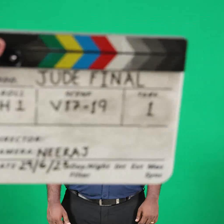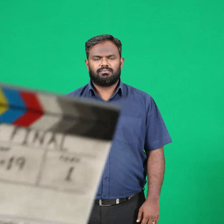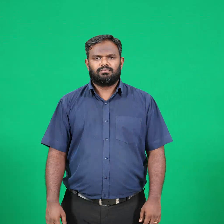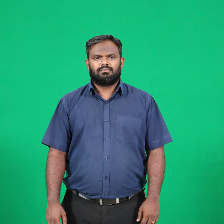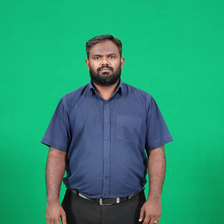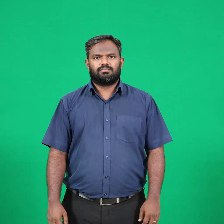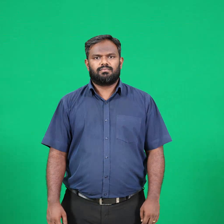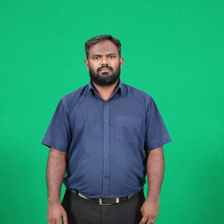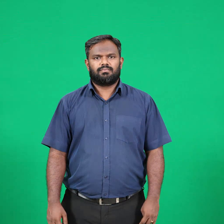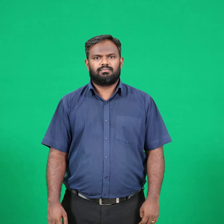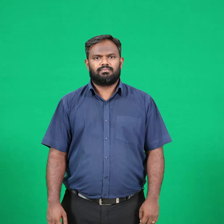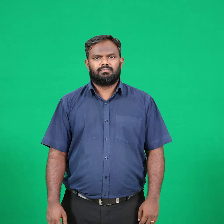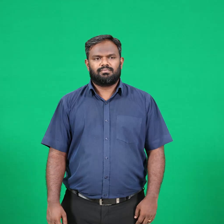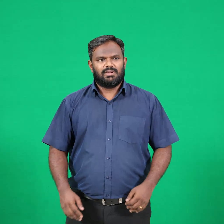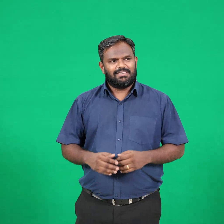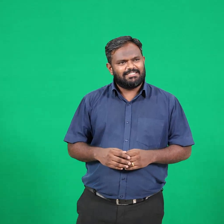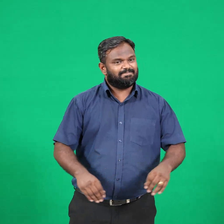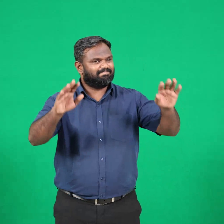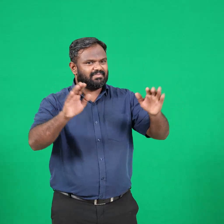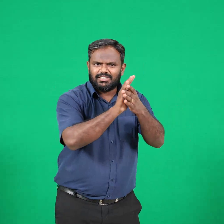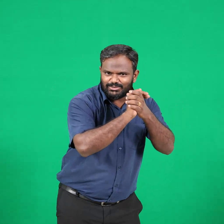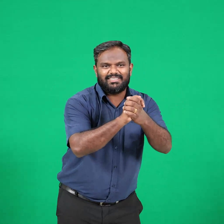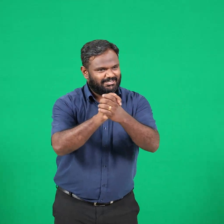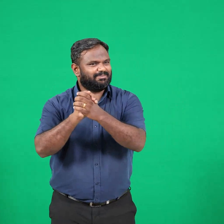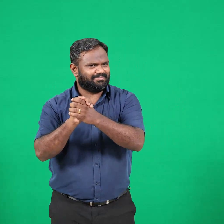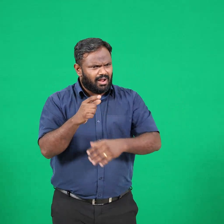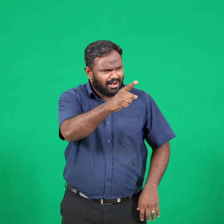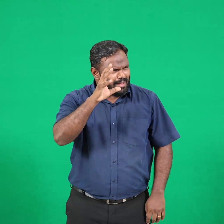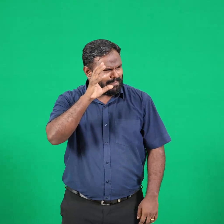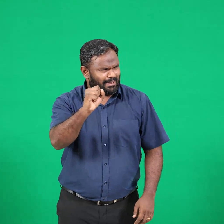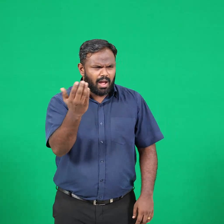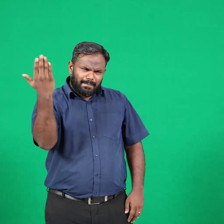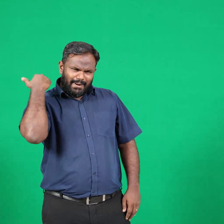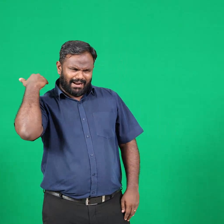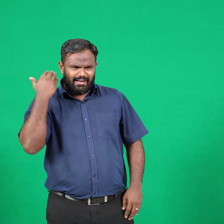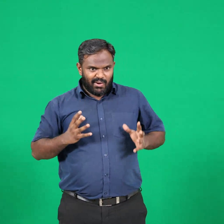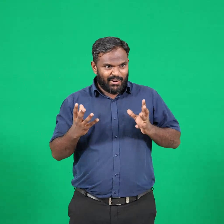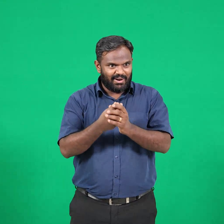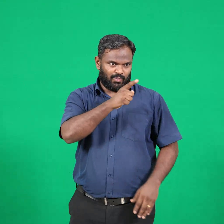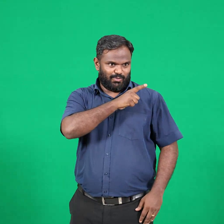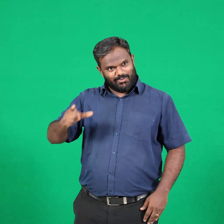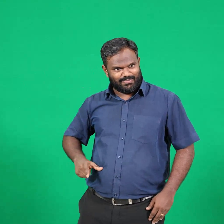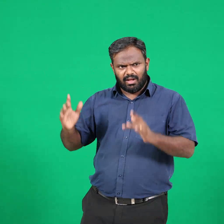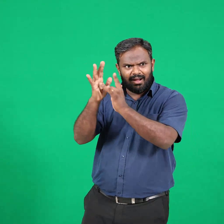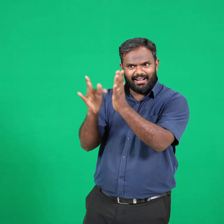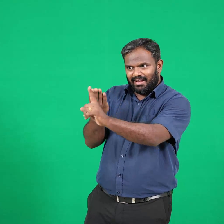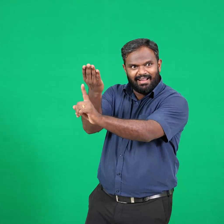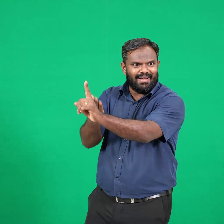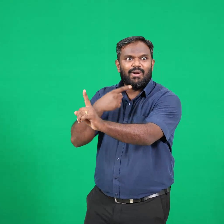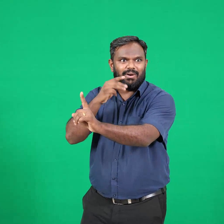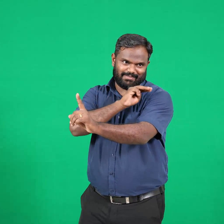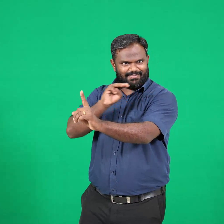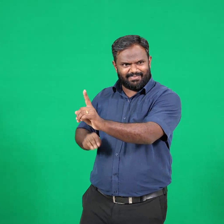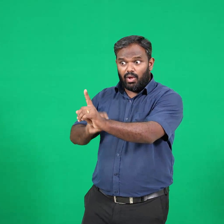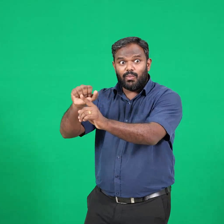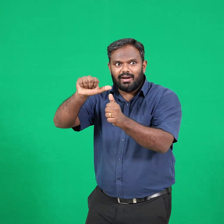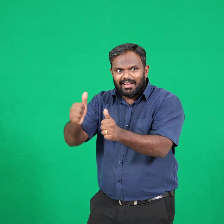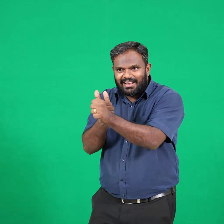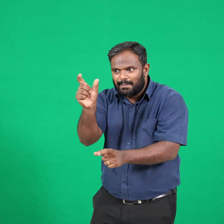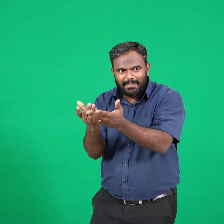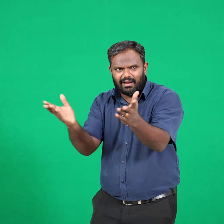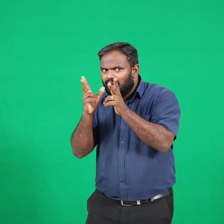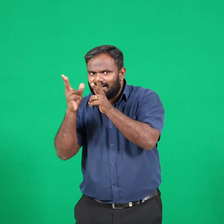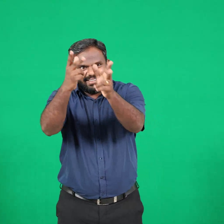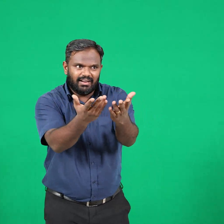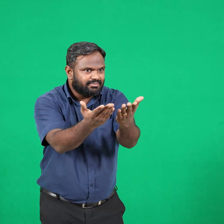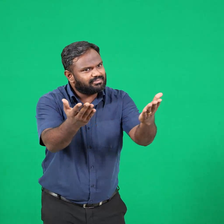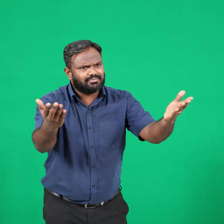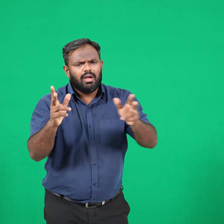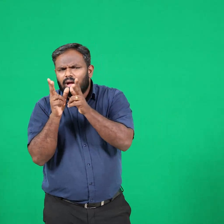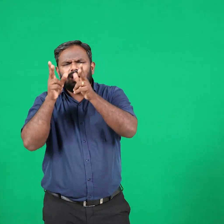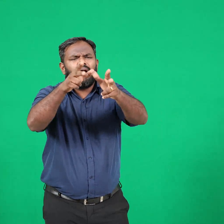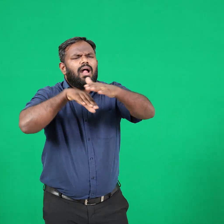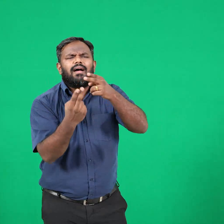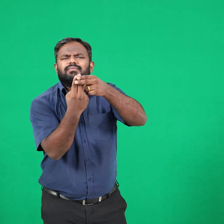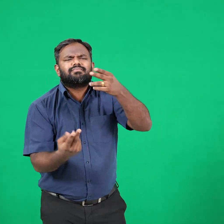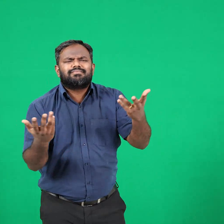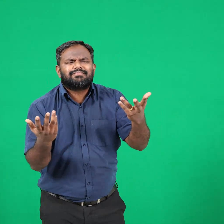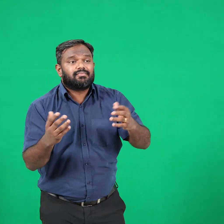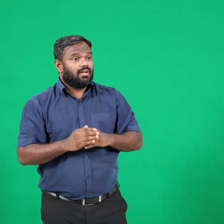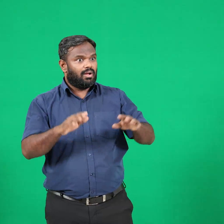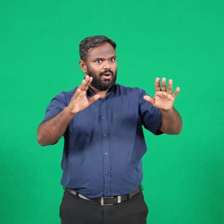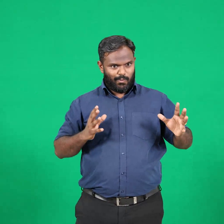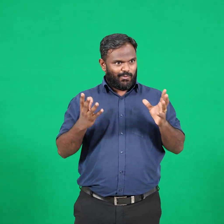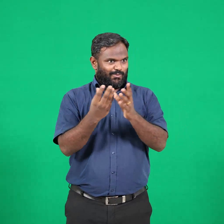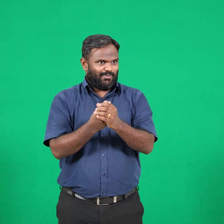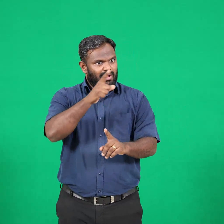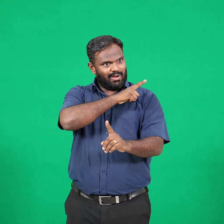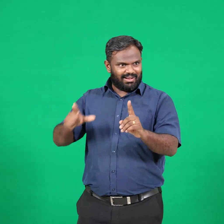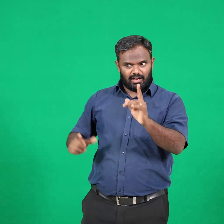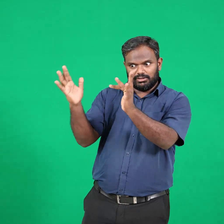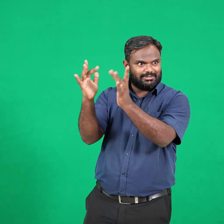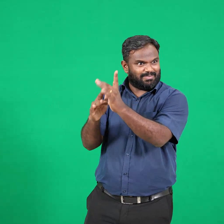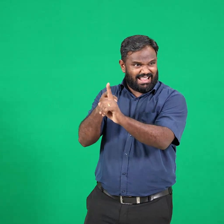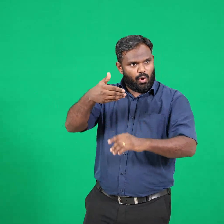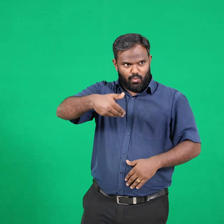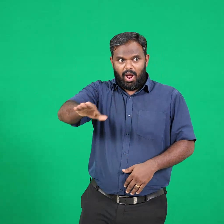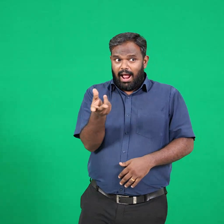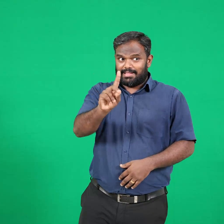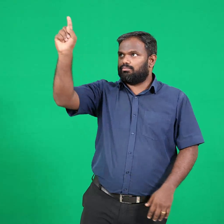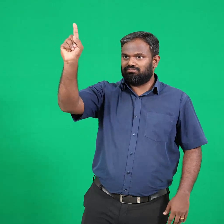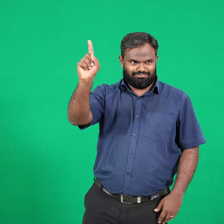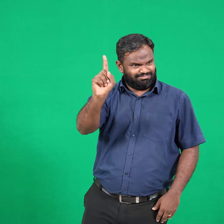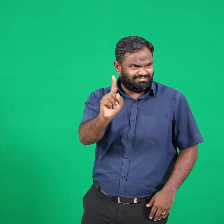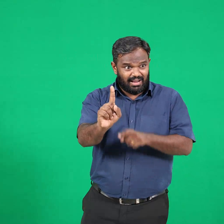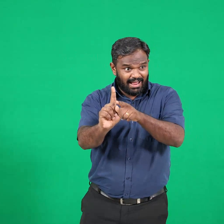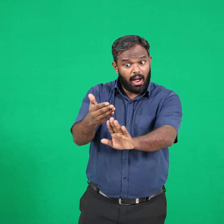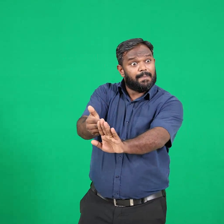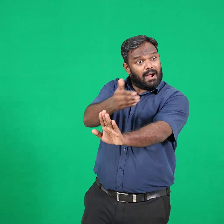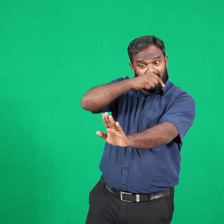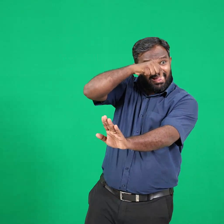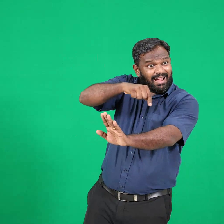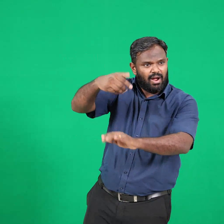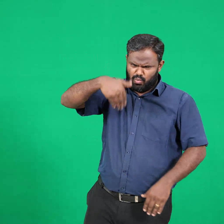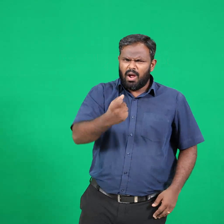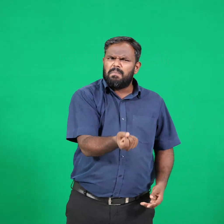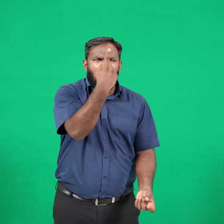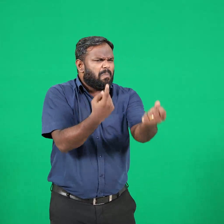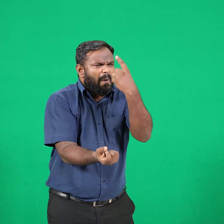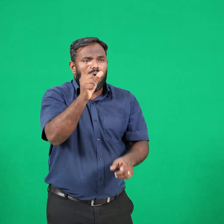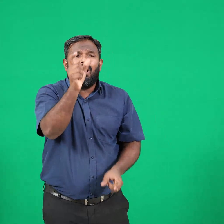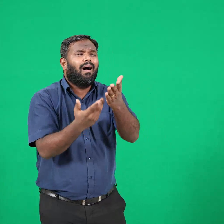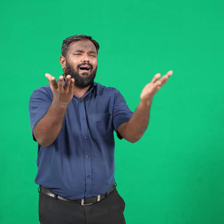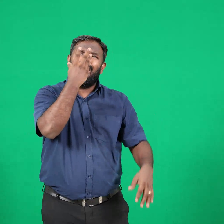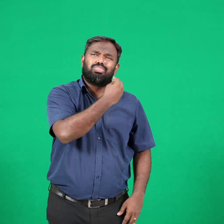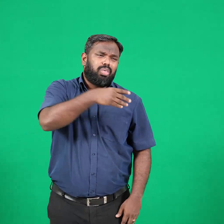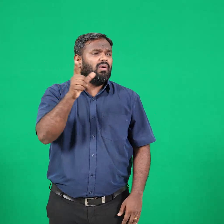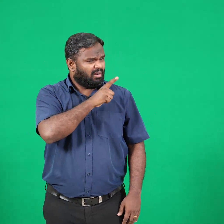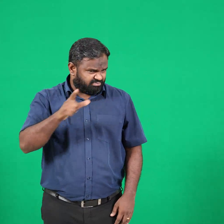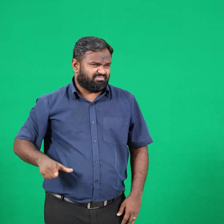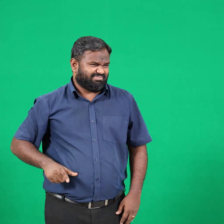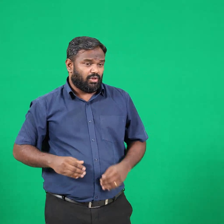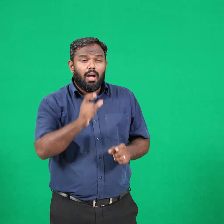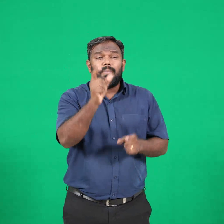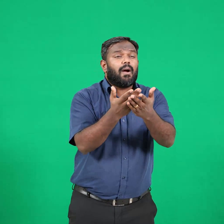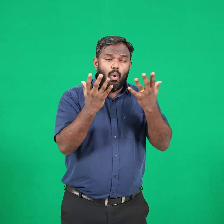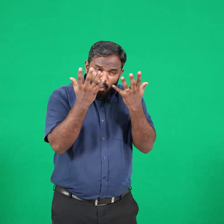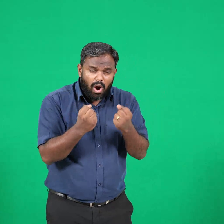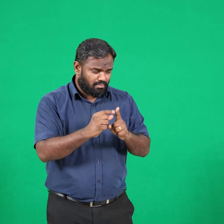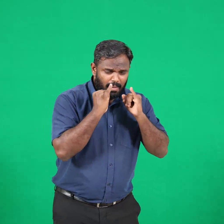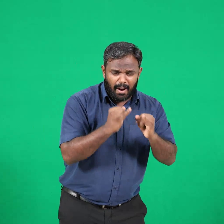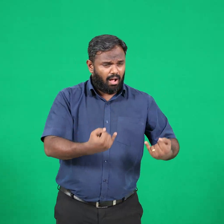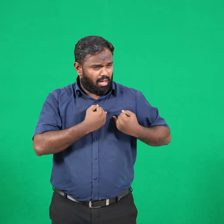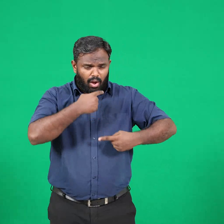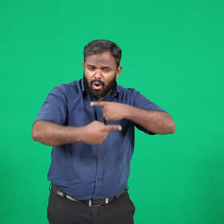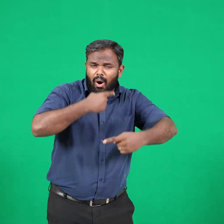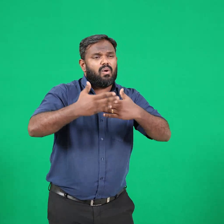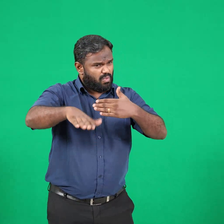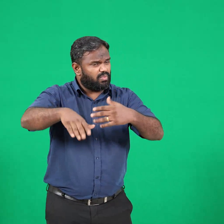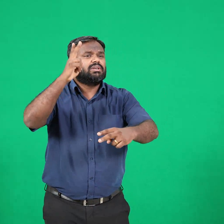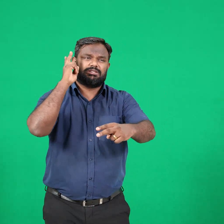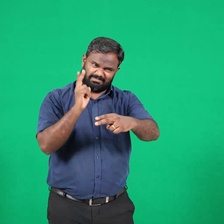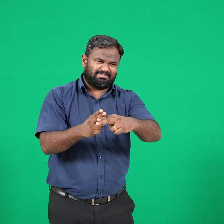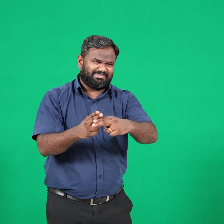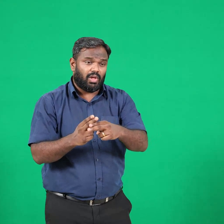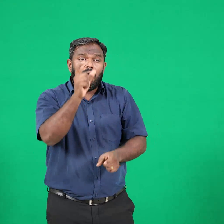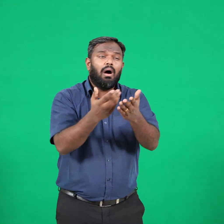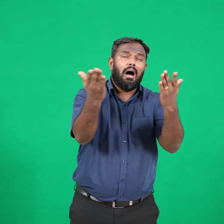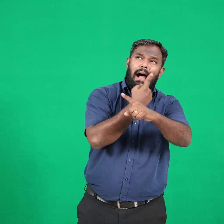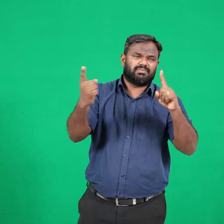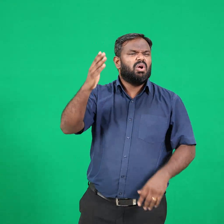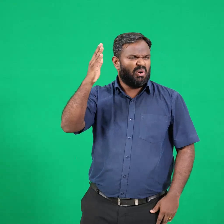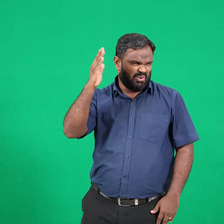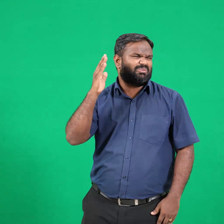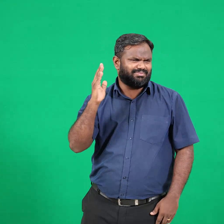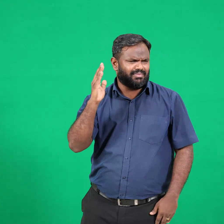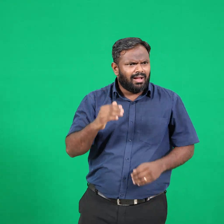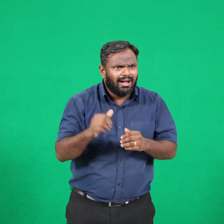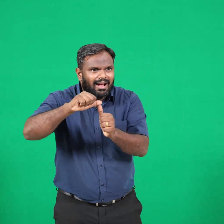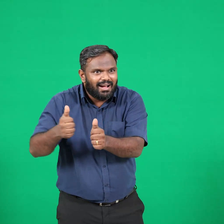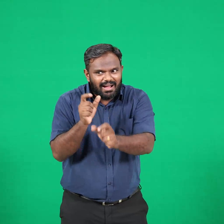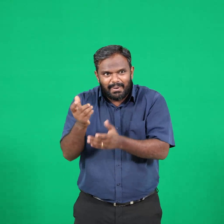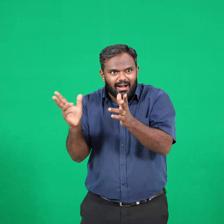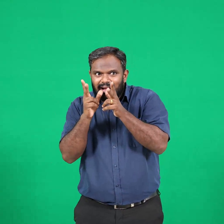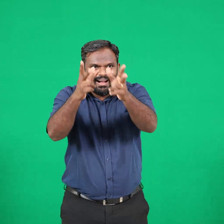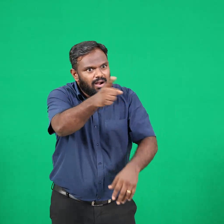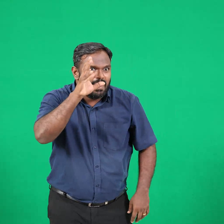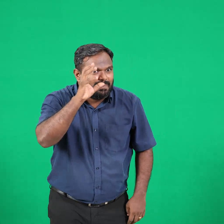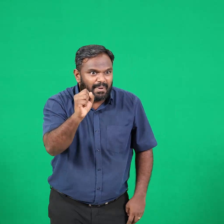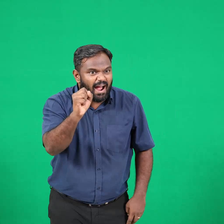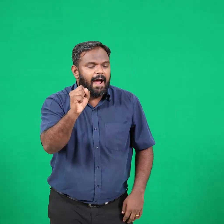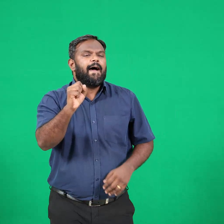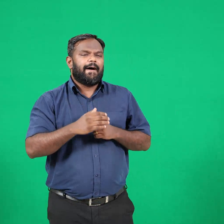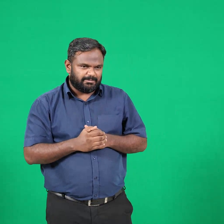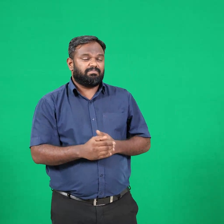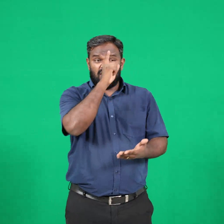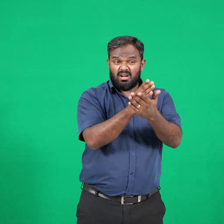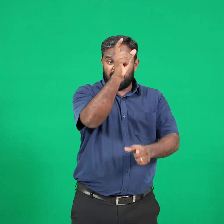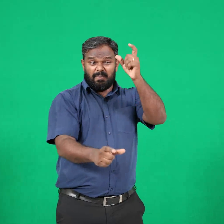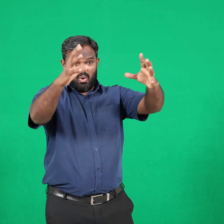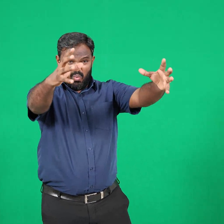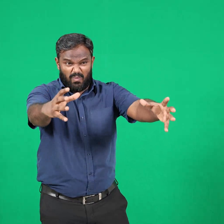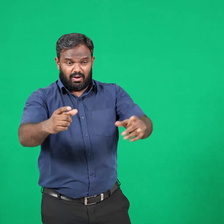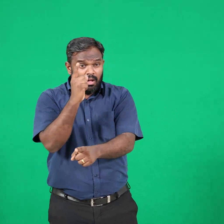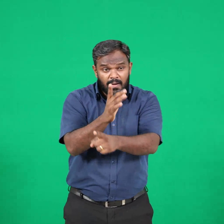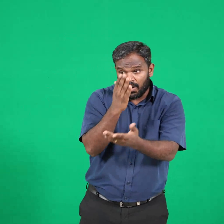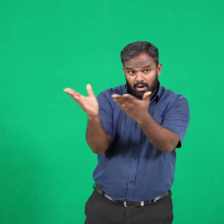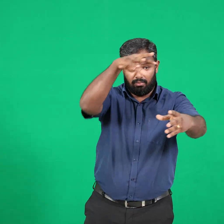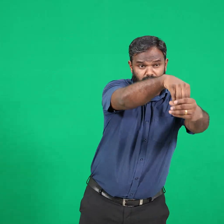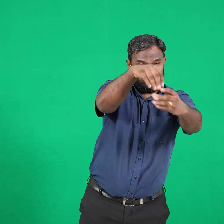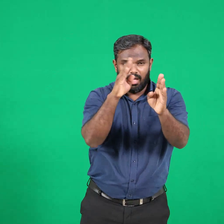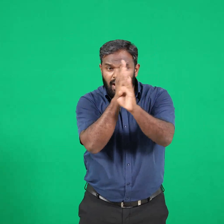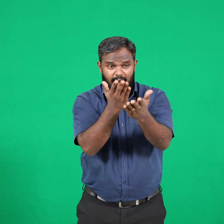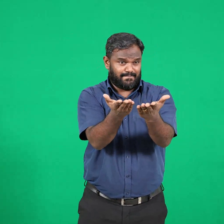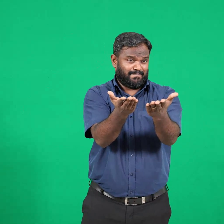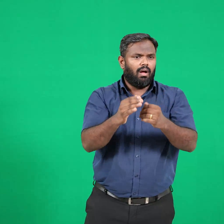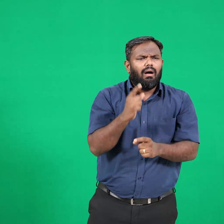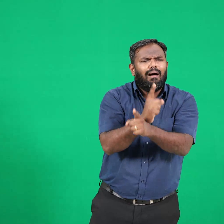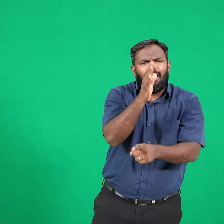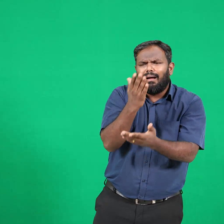But you, beloved, remember what was foretold by the apostles of our Lord Jesus Christ when they said to you, "In the last times there will be scoffers who will follow after their own ungodly desires."